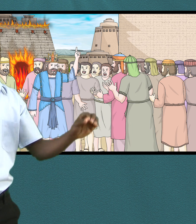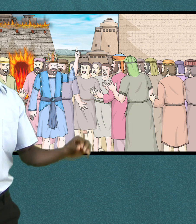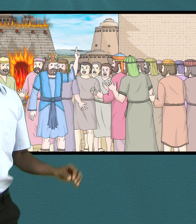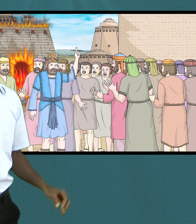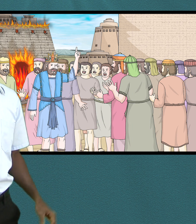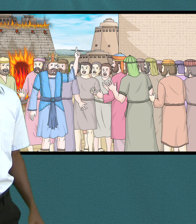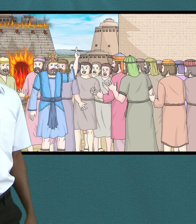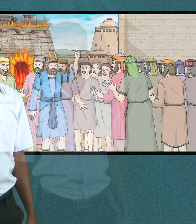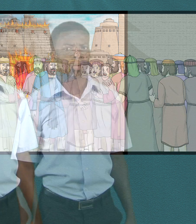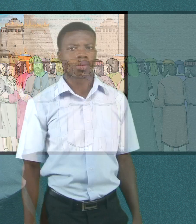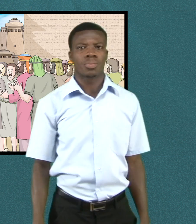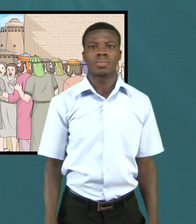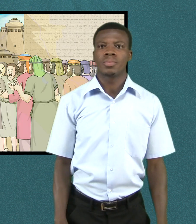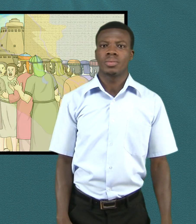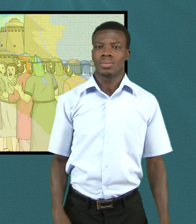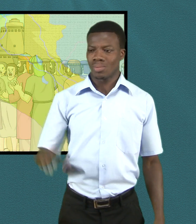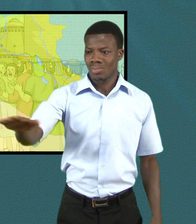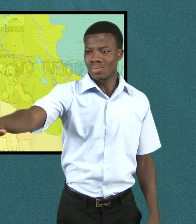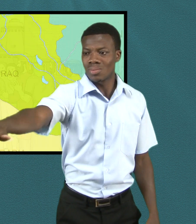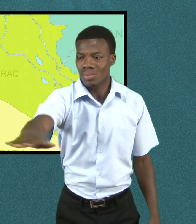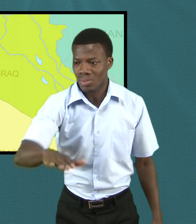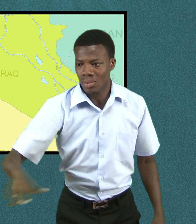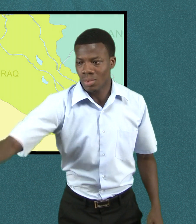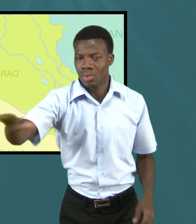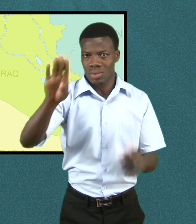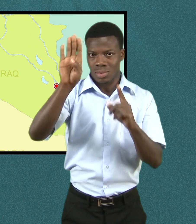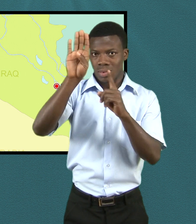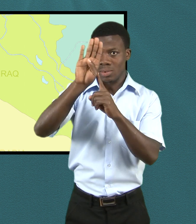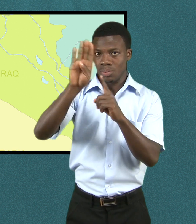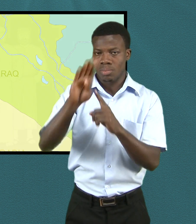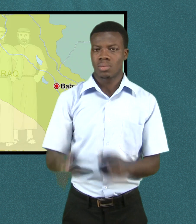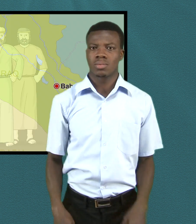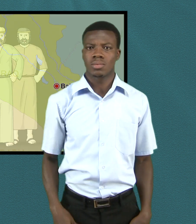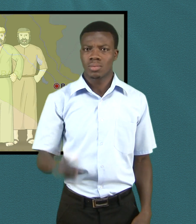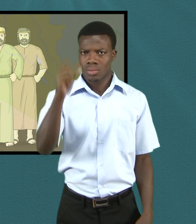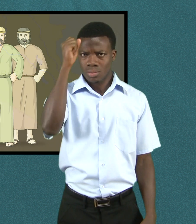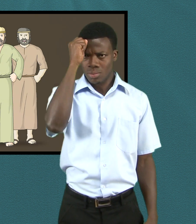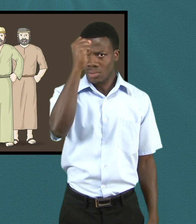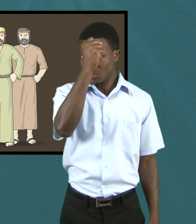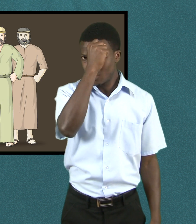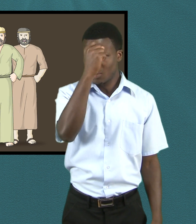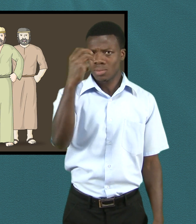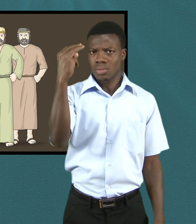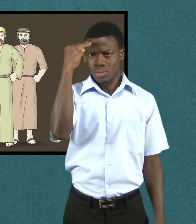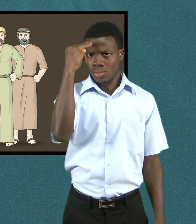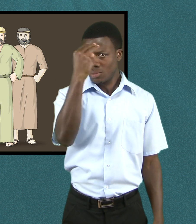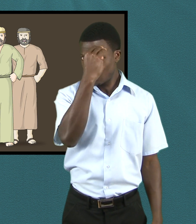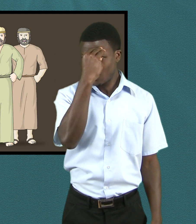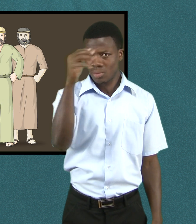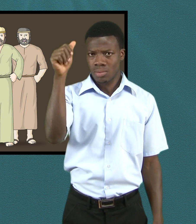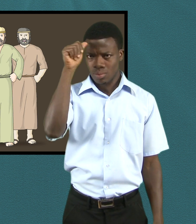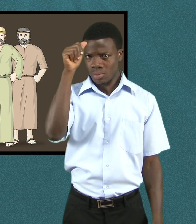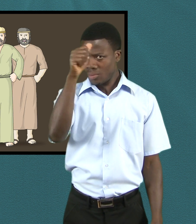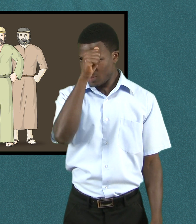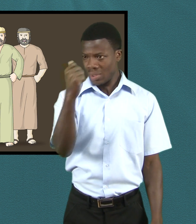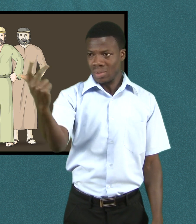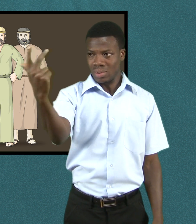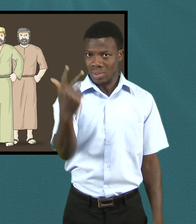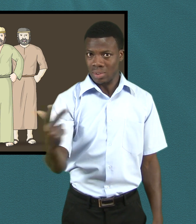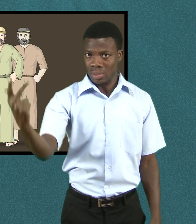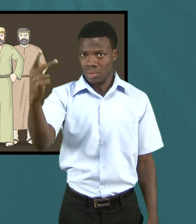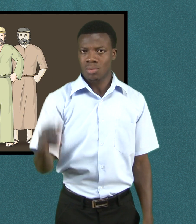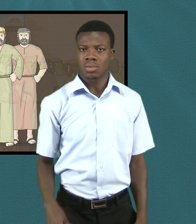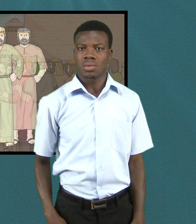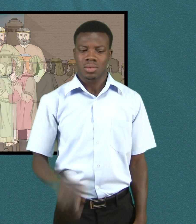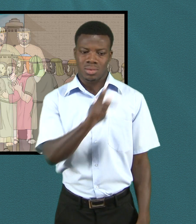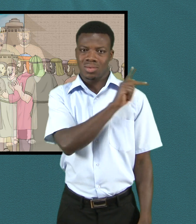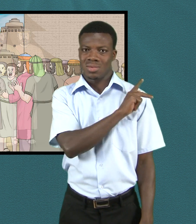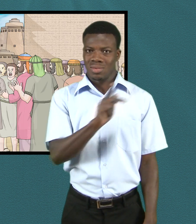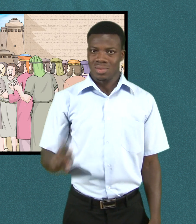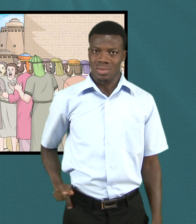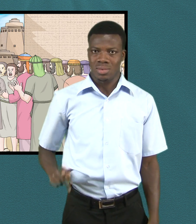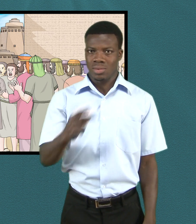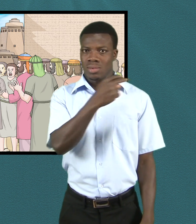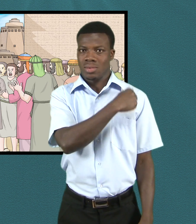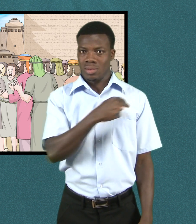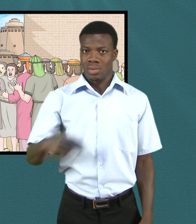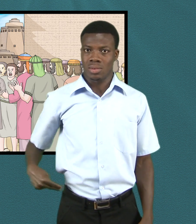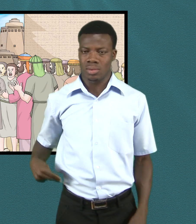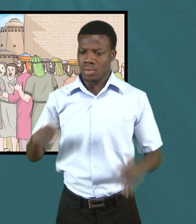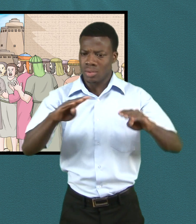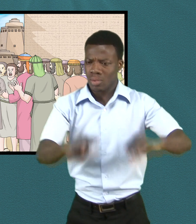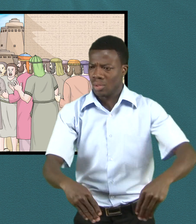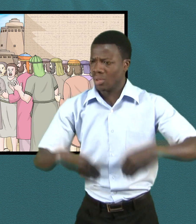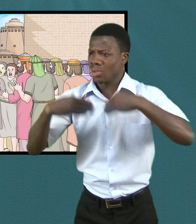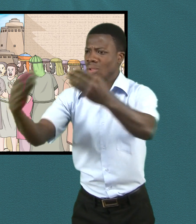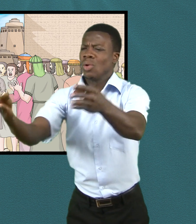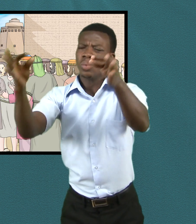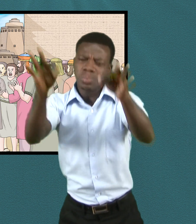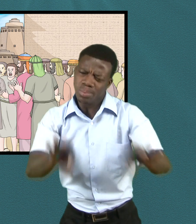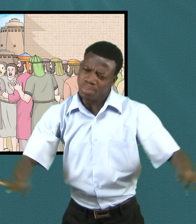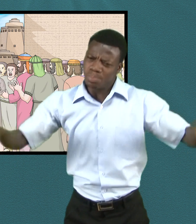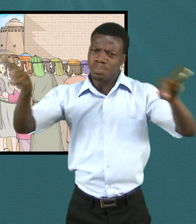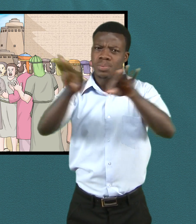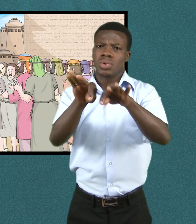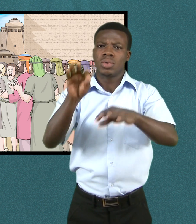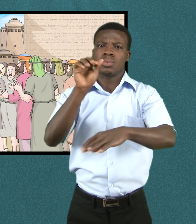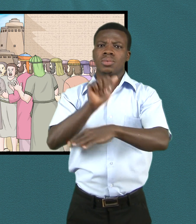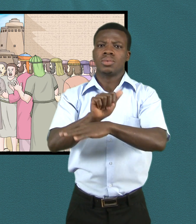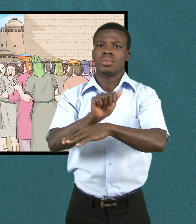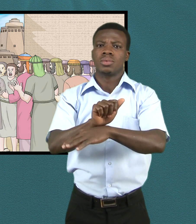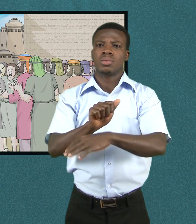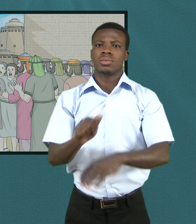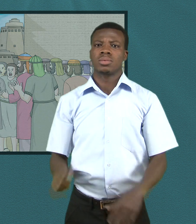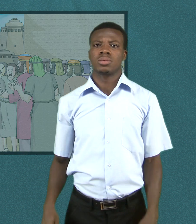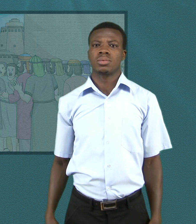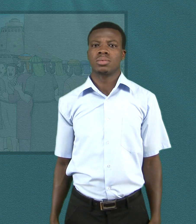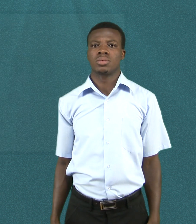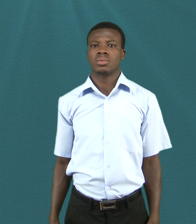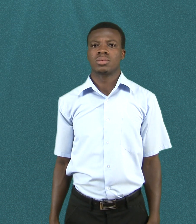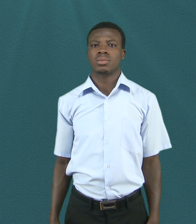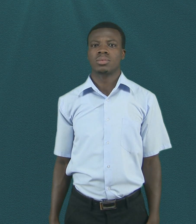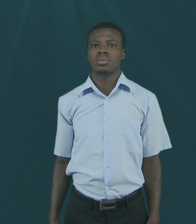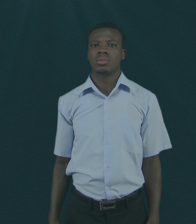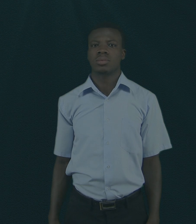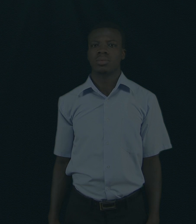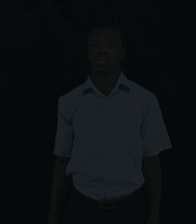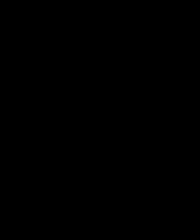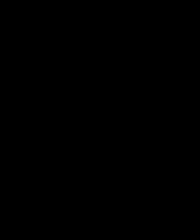Then the king promoted Shadrach, Meshach, and Abednego in the province of Babylon.